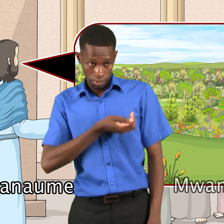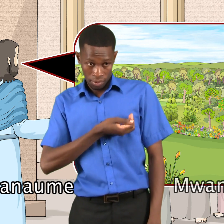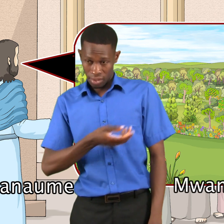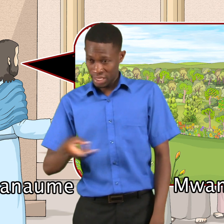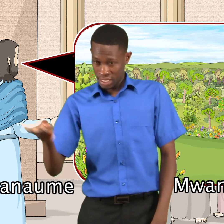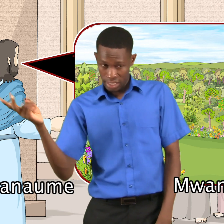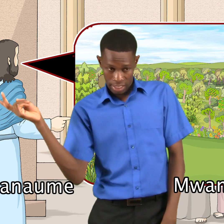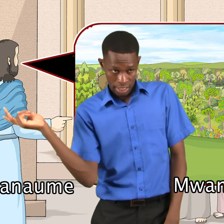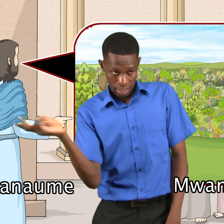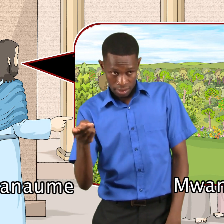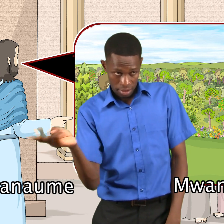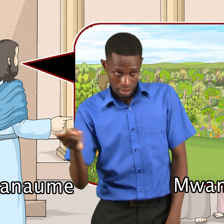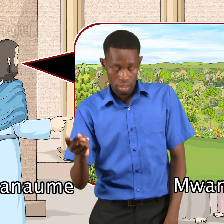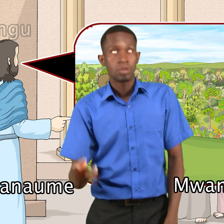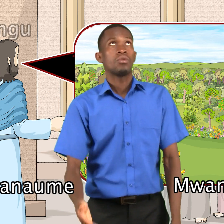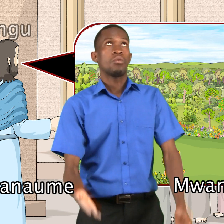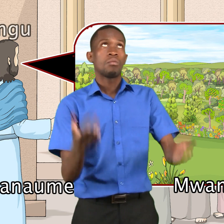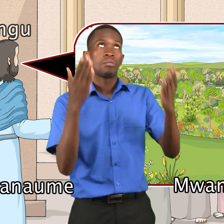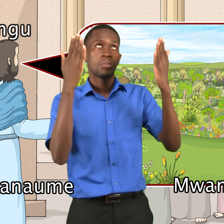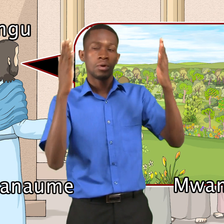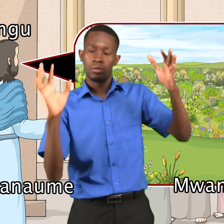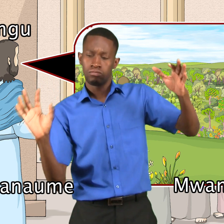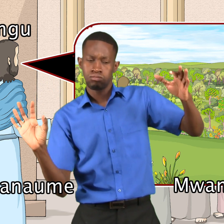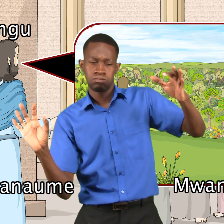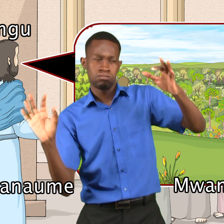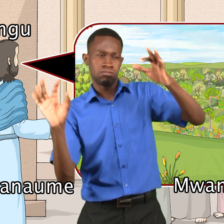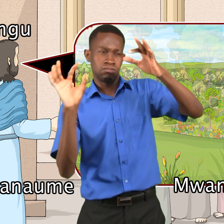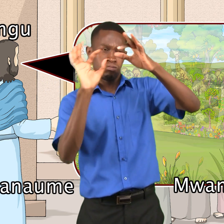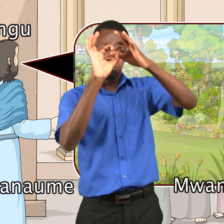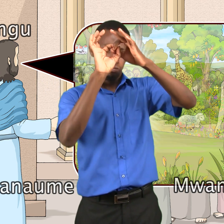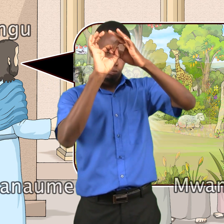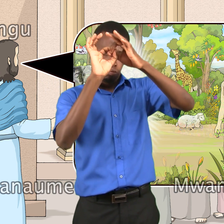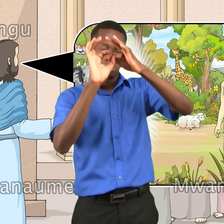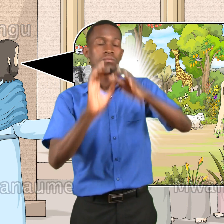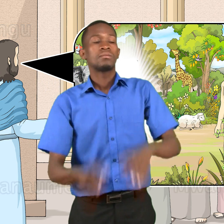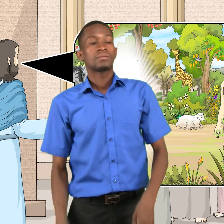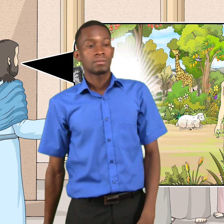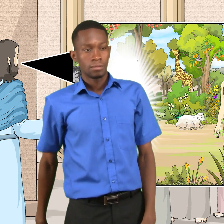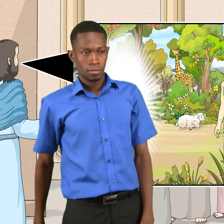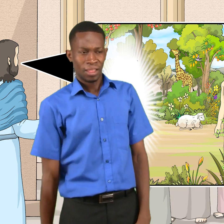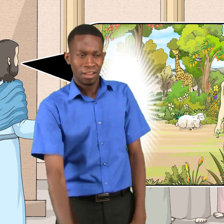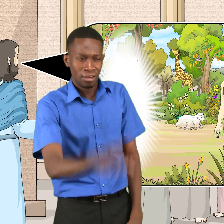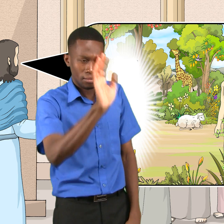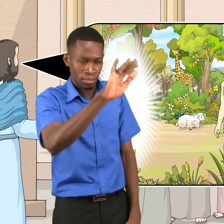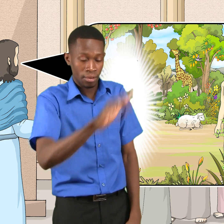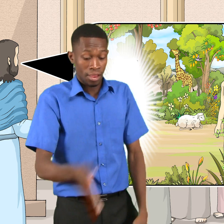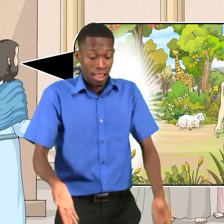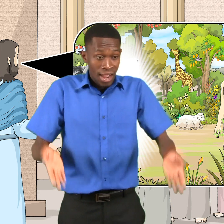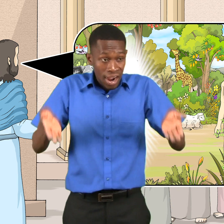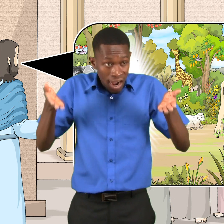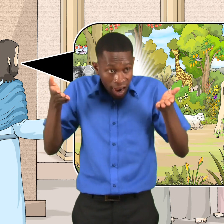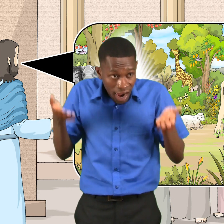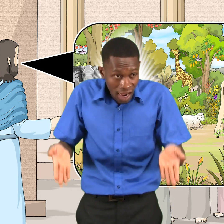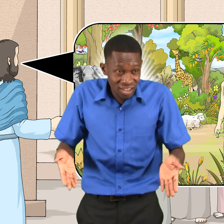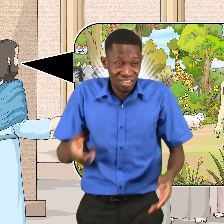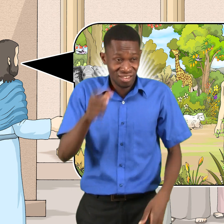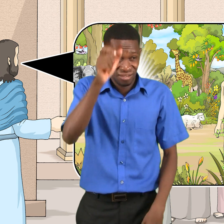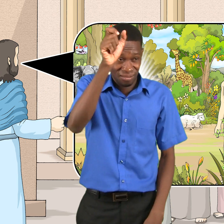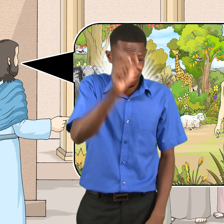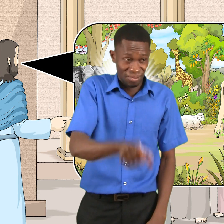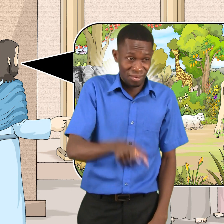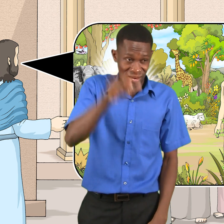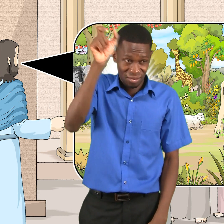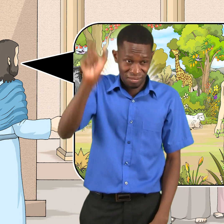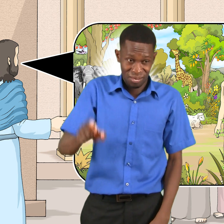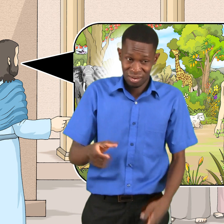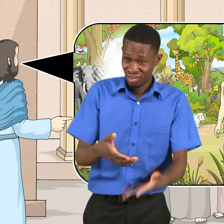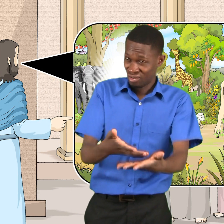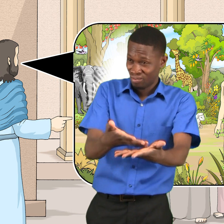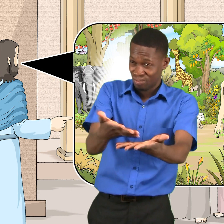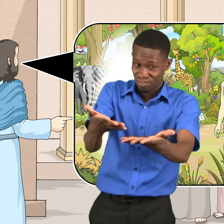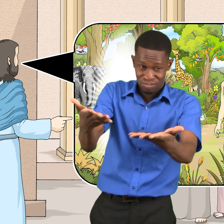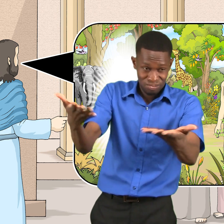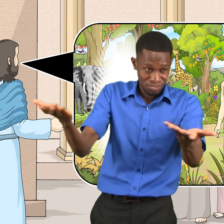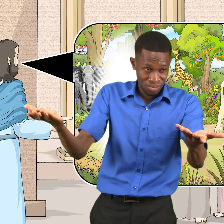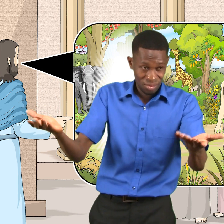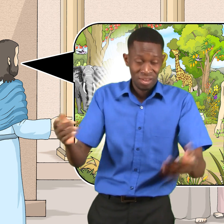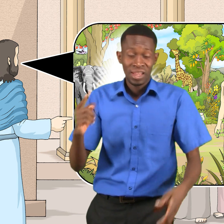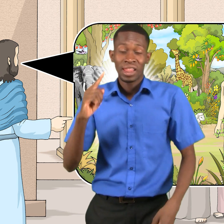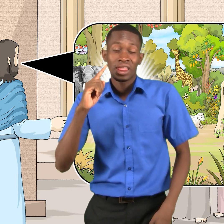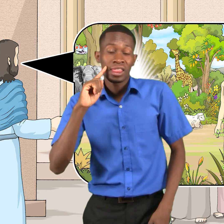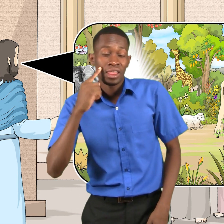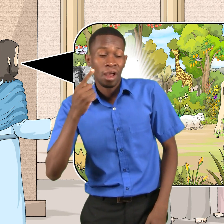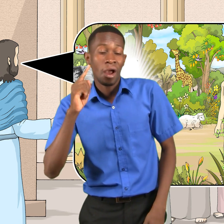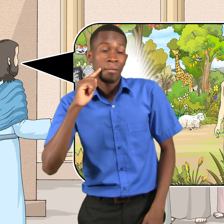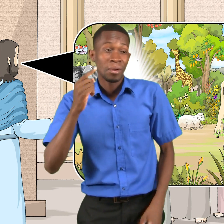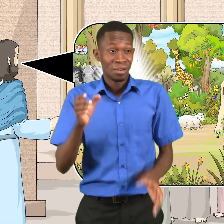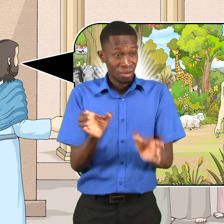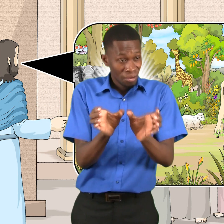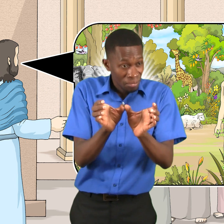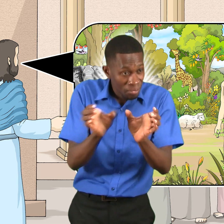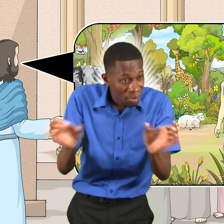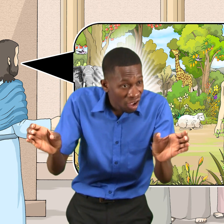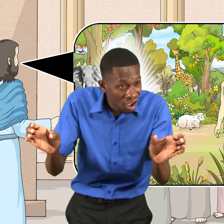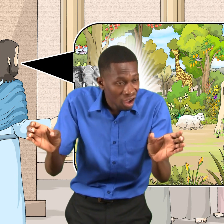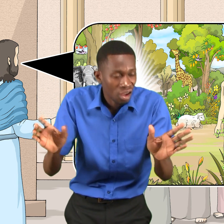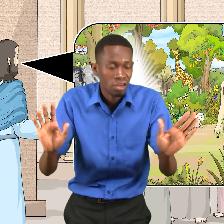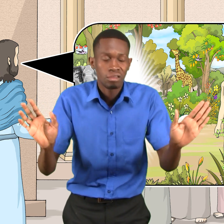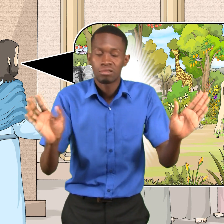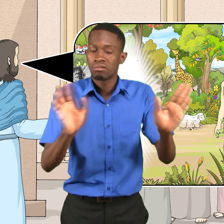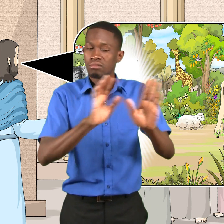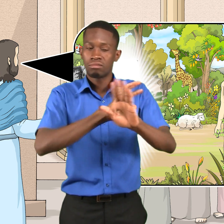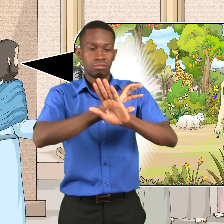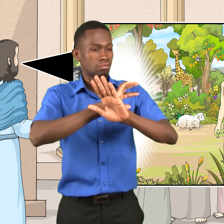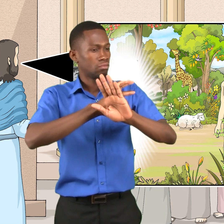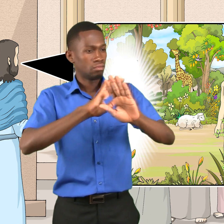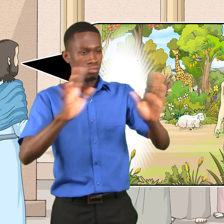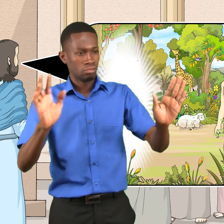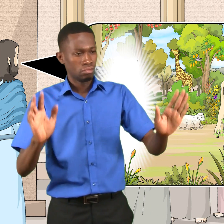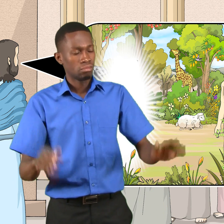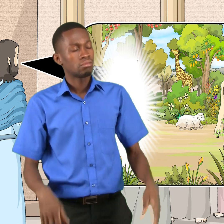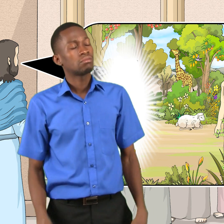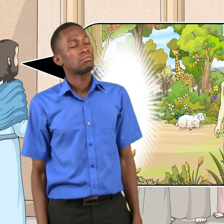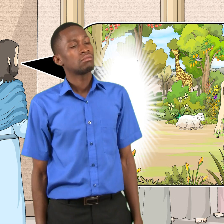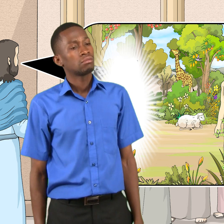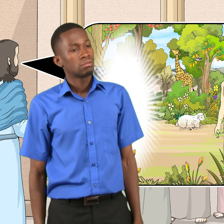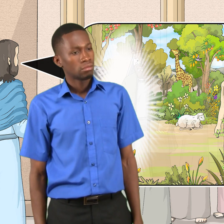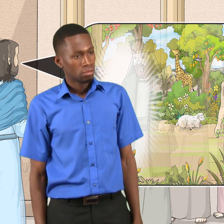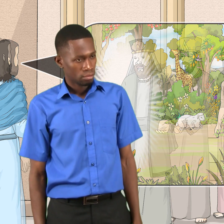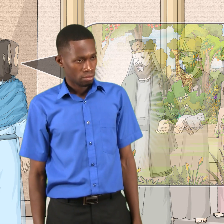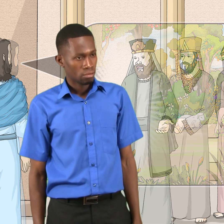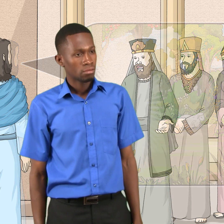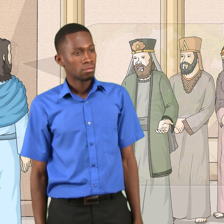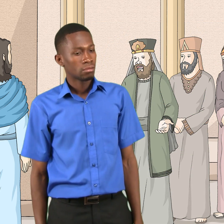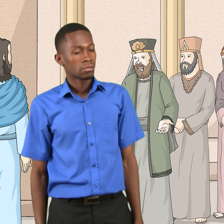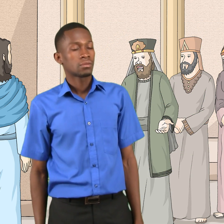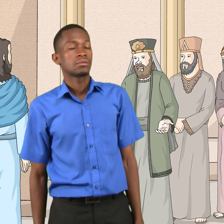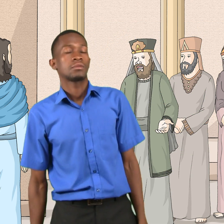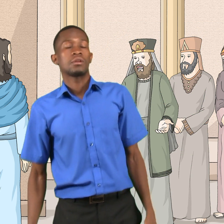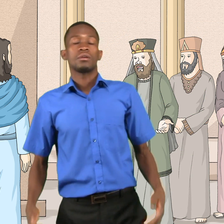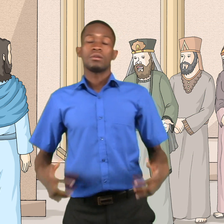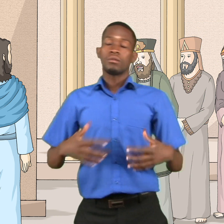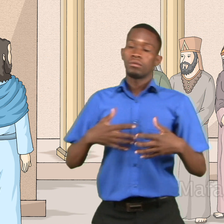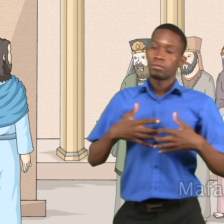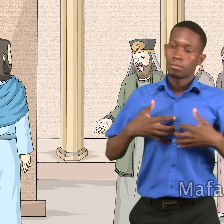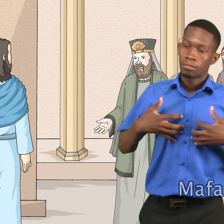Therefore what God has joined together, let man not separate.”